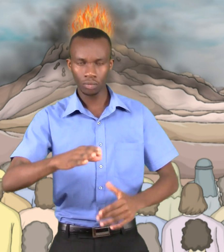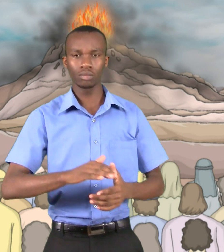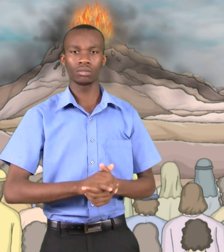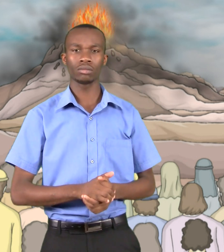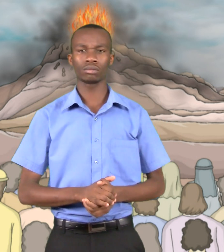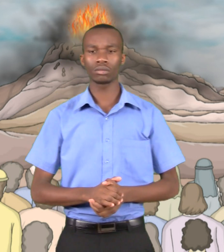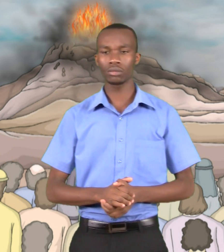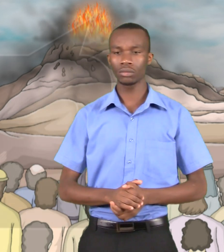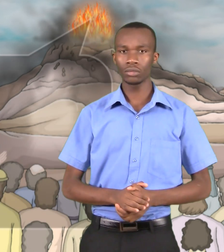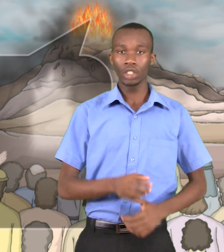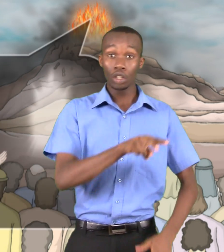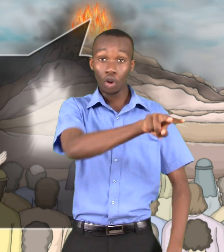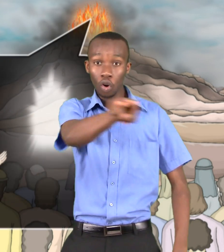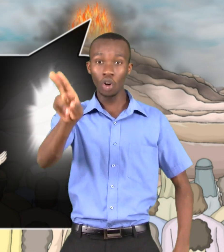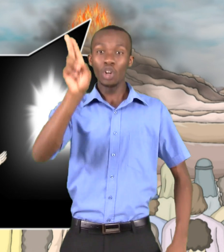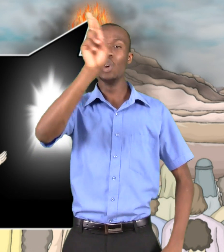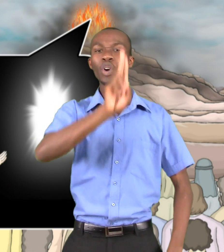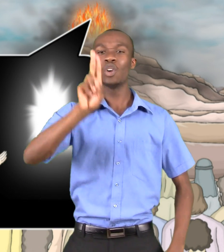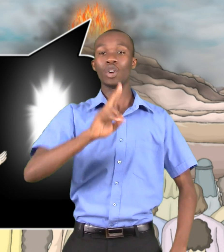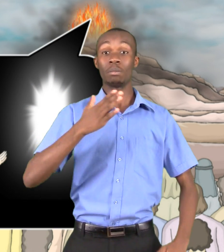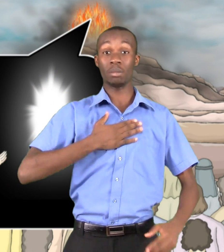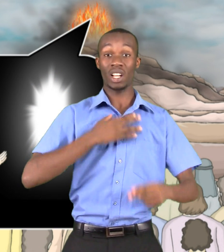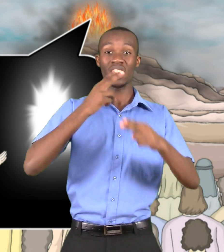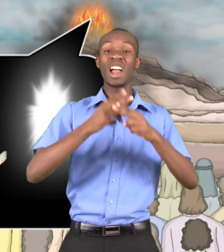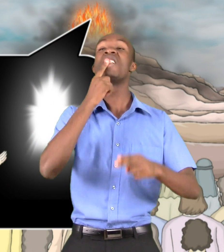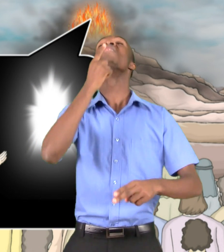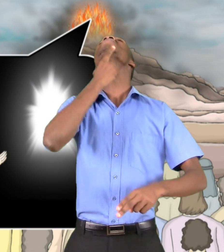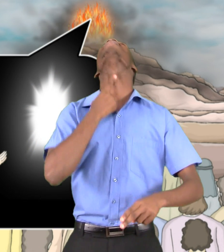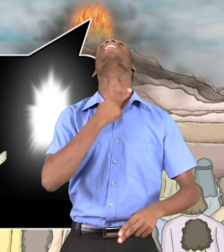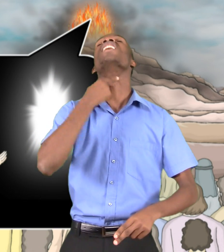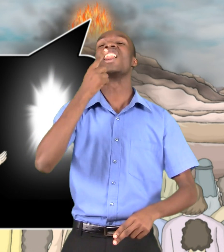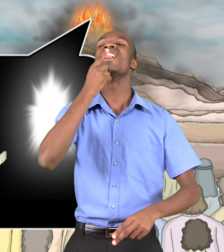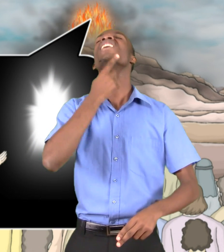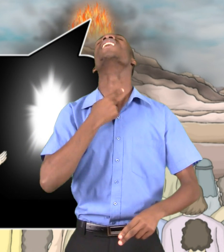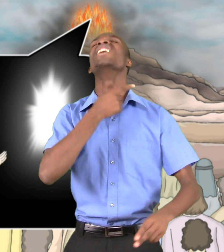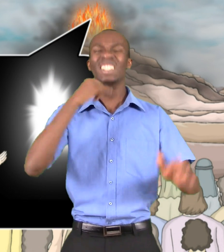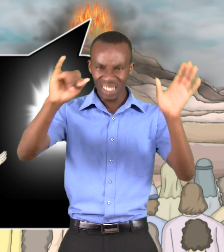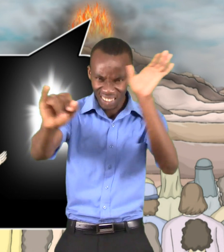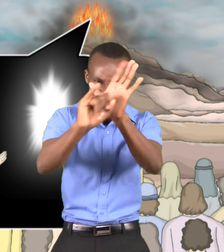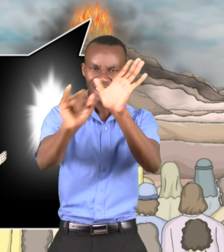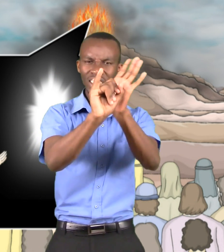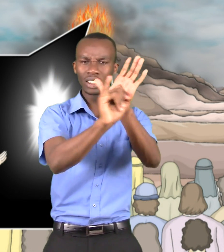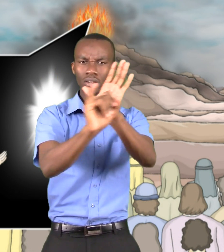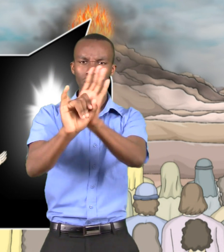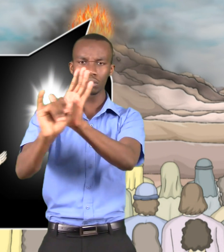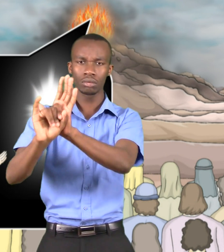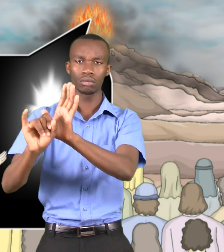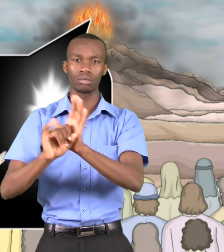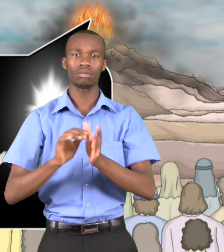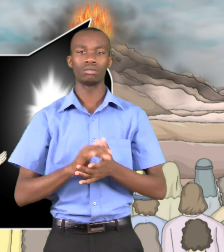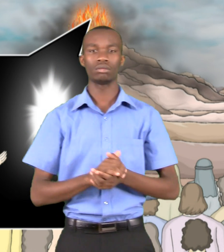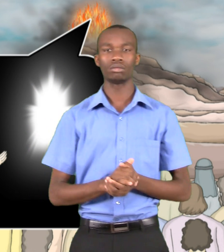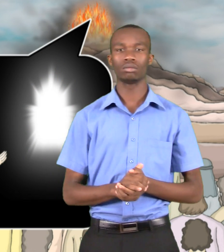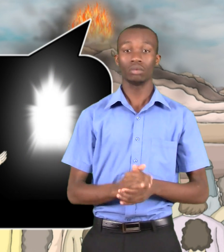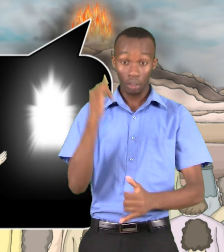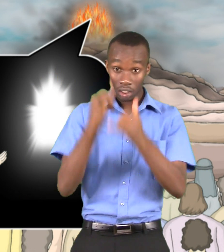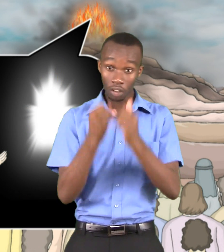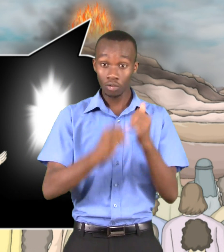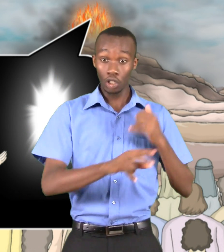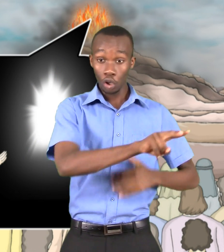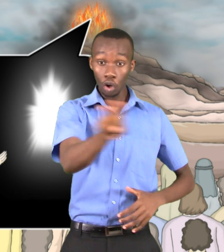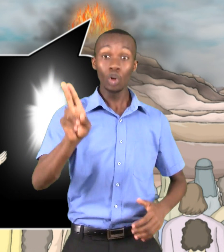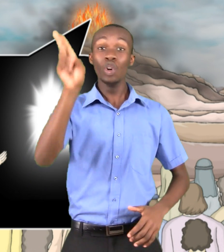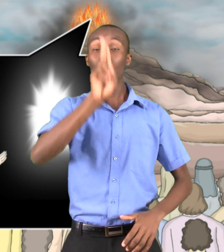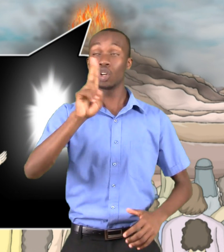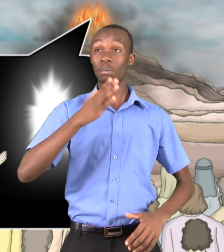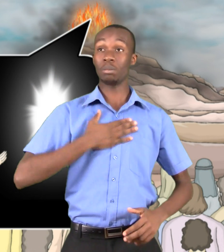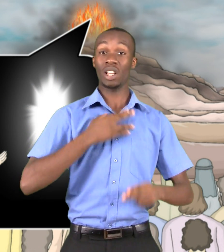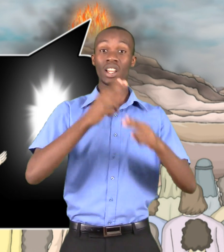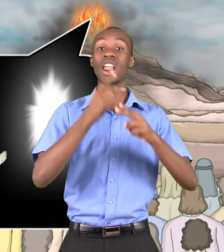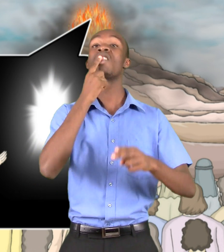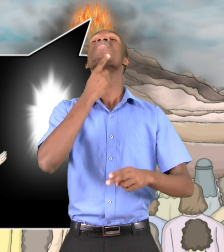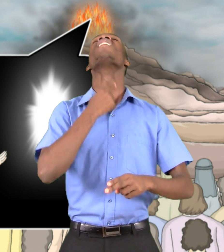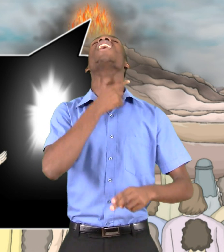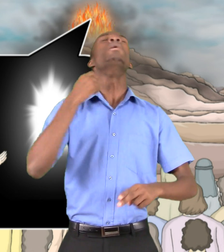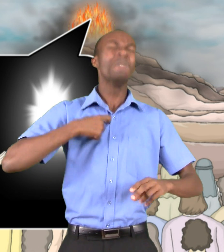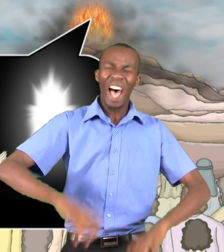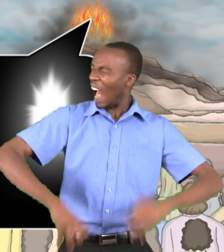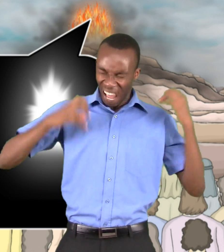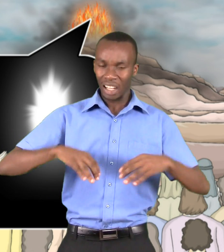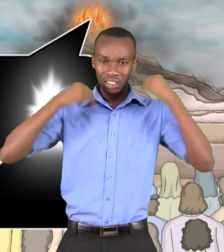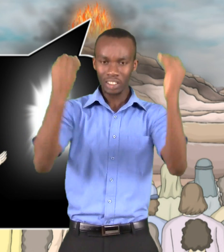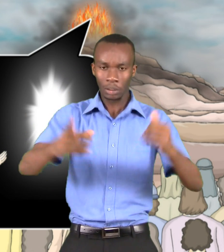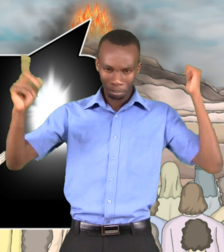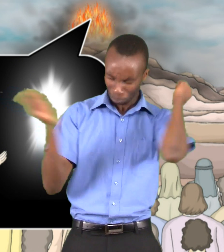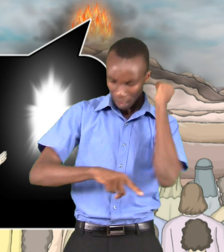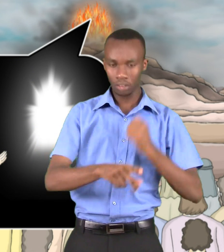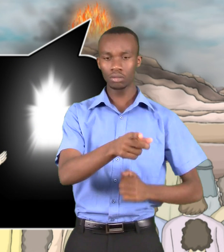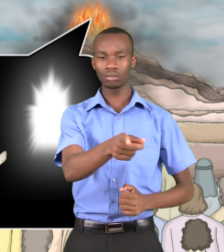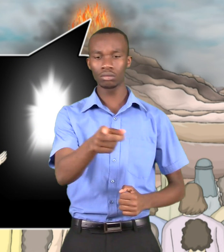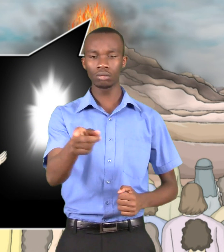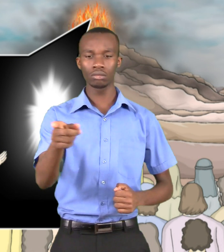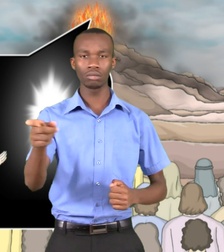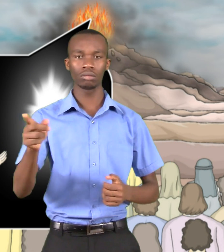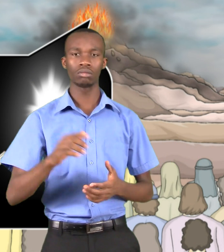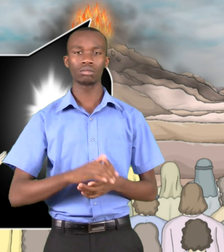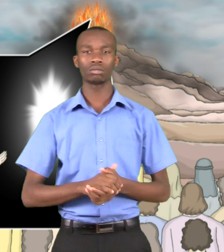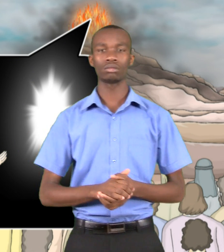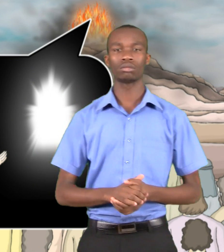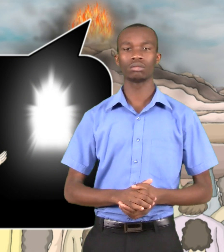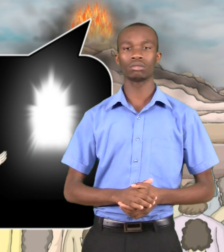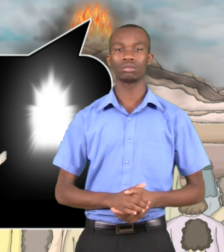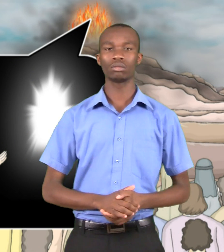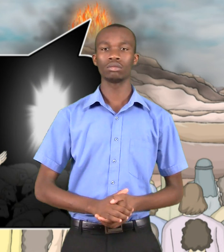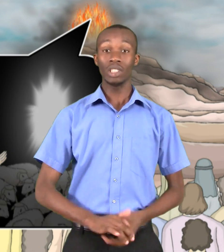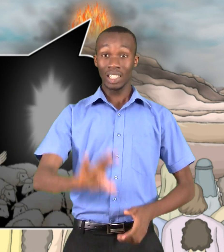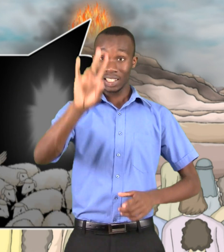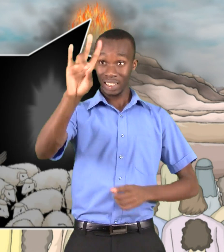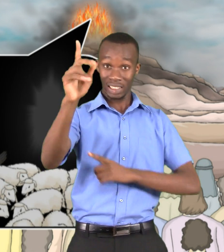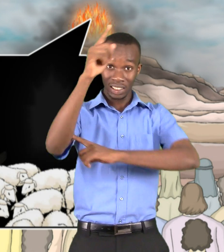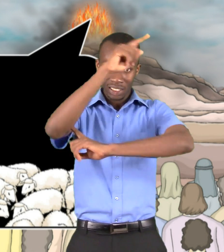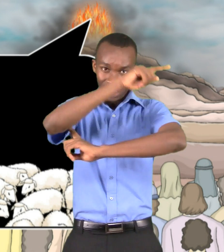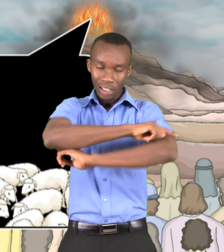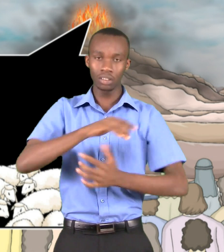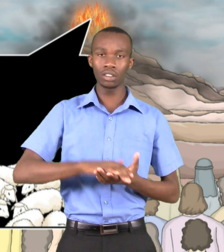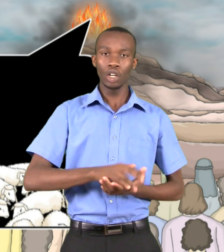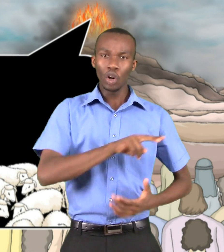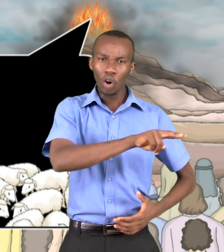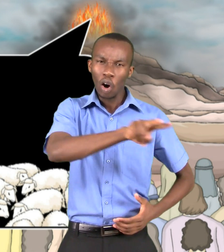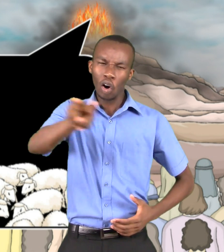You shall not take the name of the LORD your God in vain, for the LORD will not leave anyone unpunished who takes His name in vain.